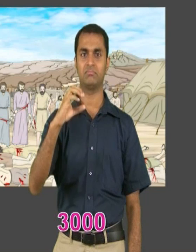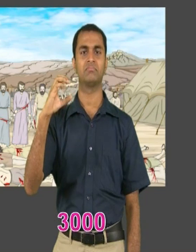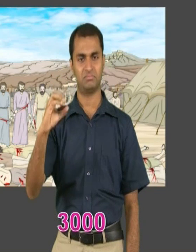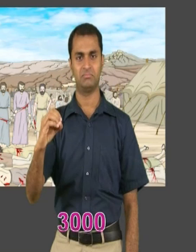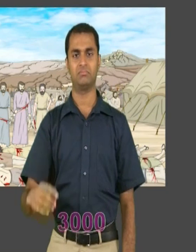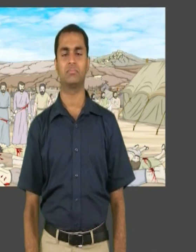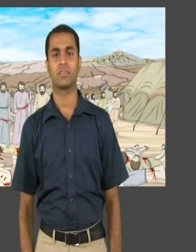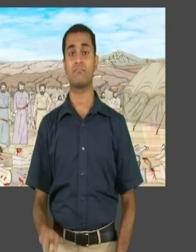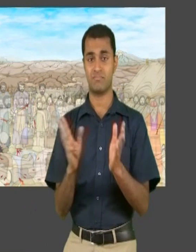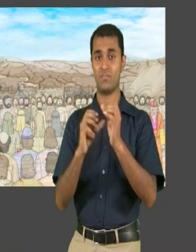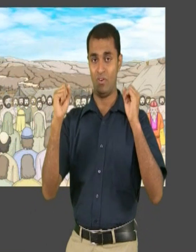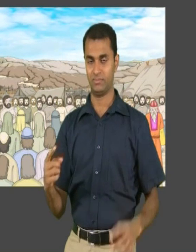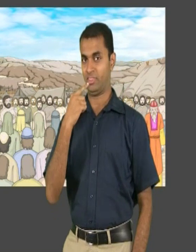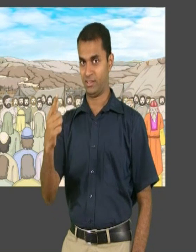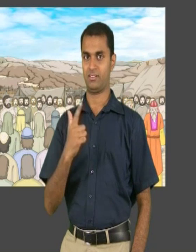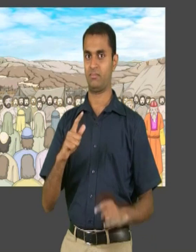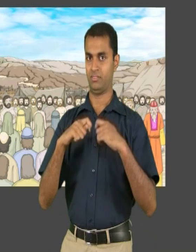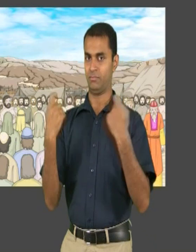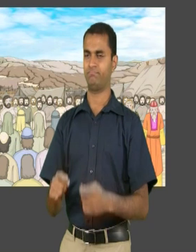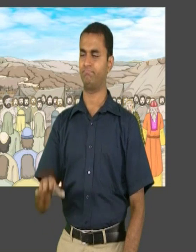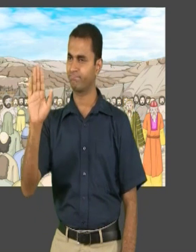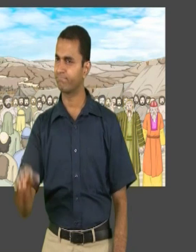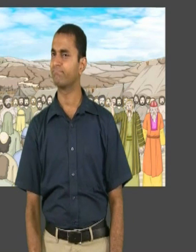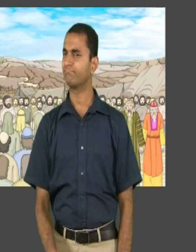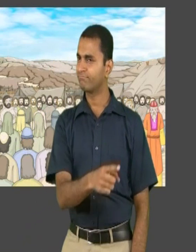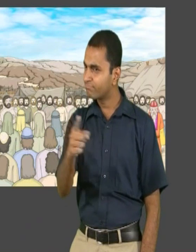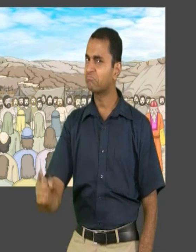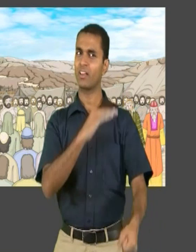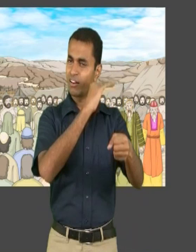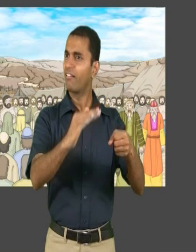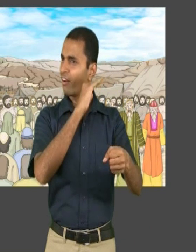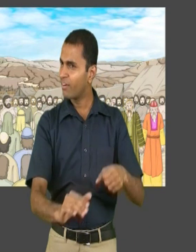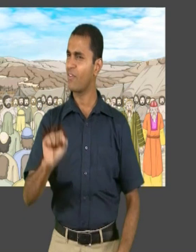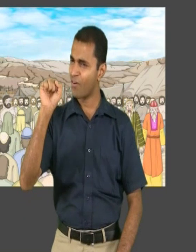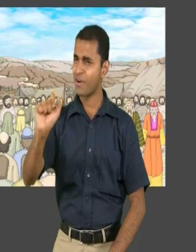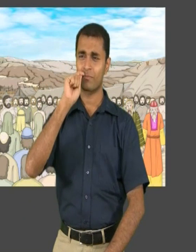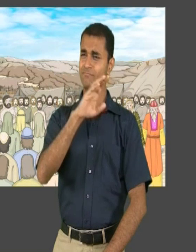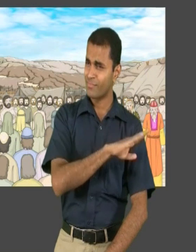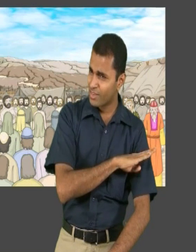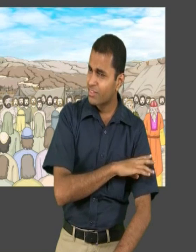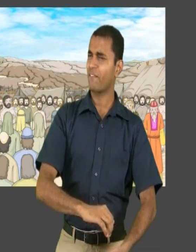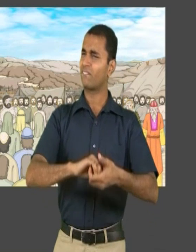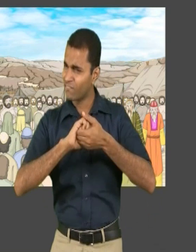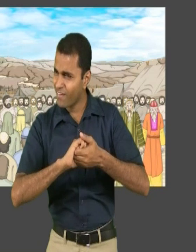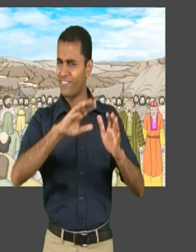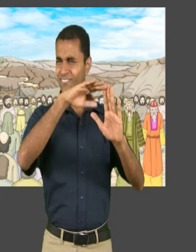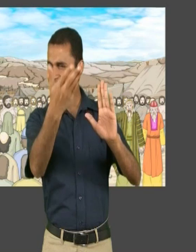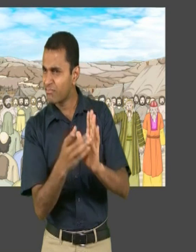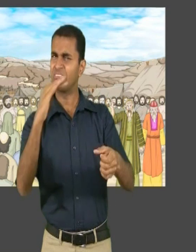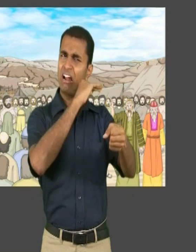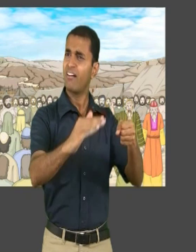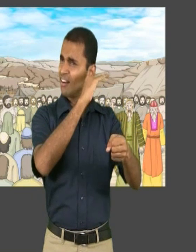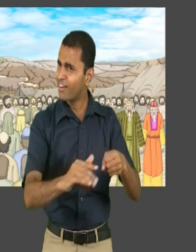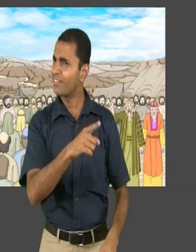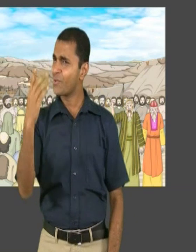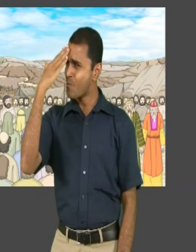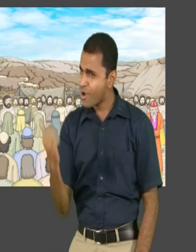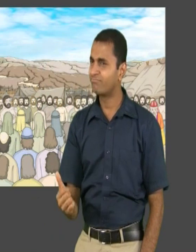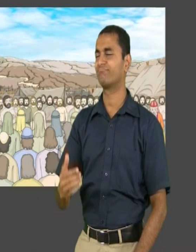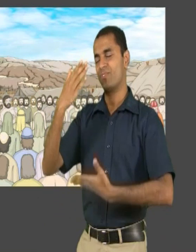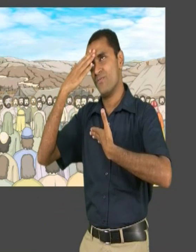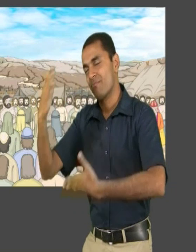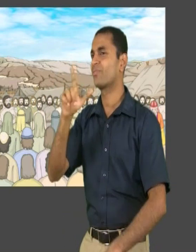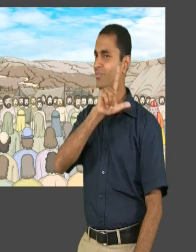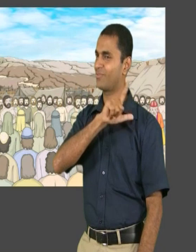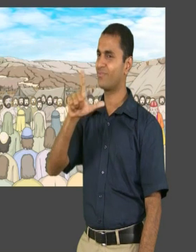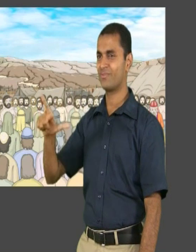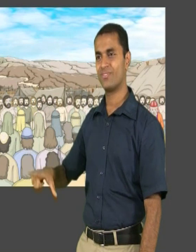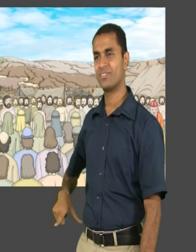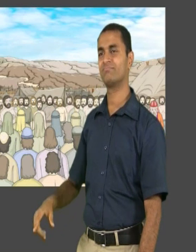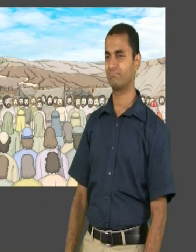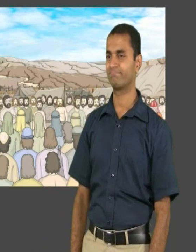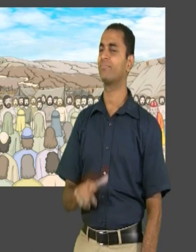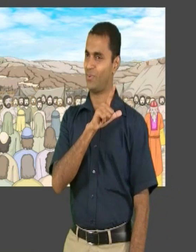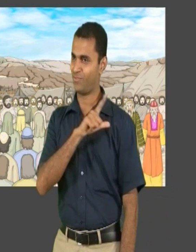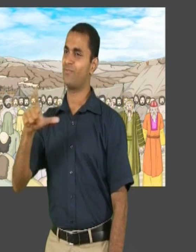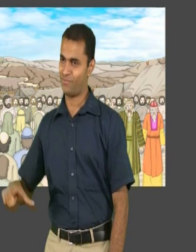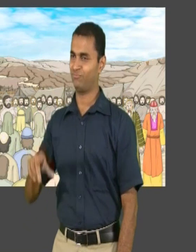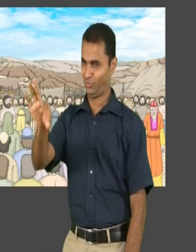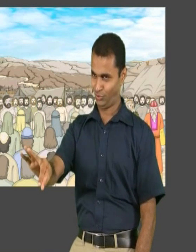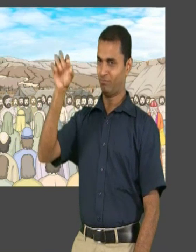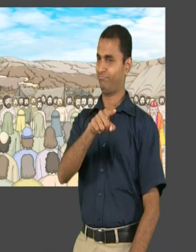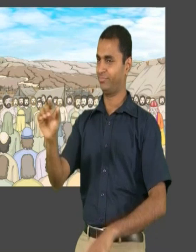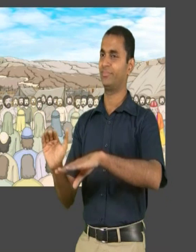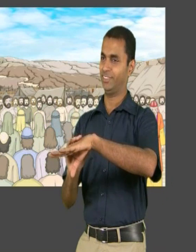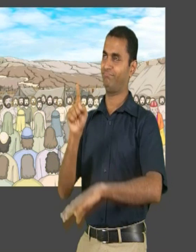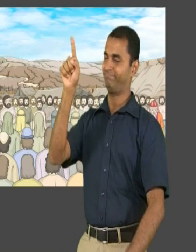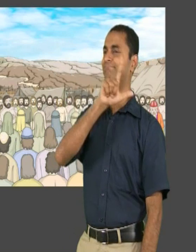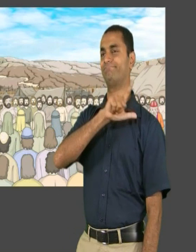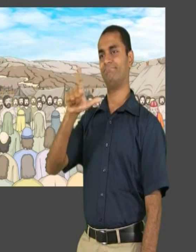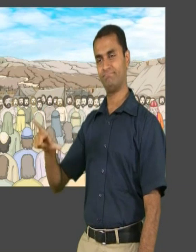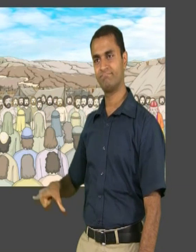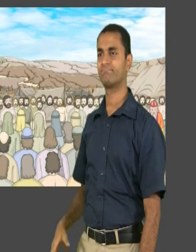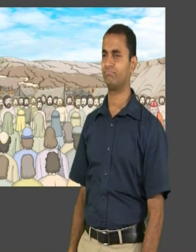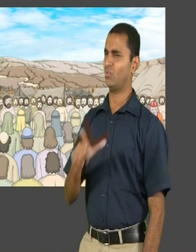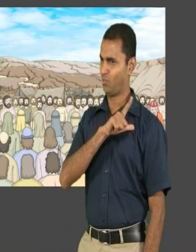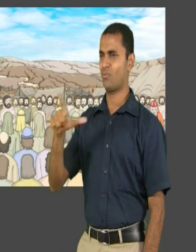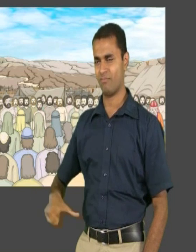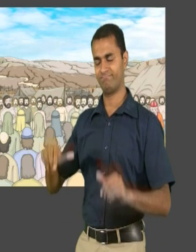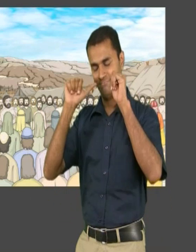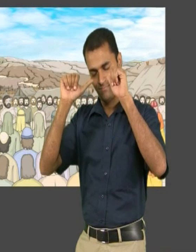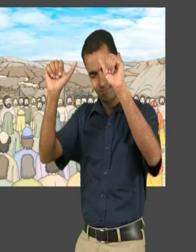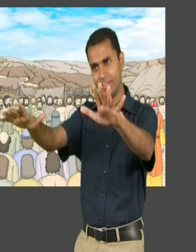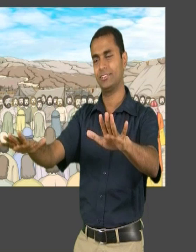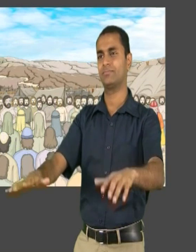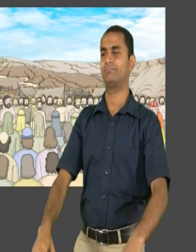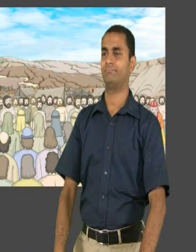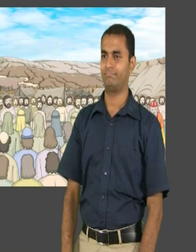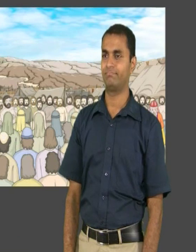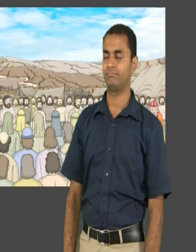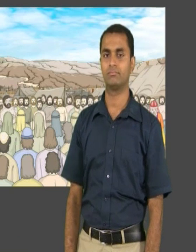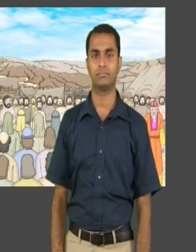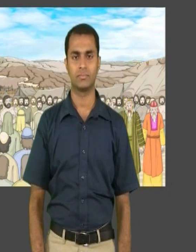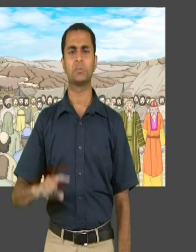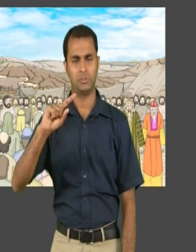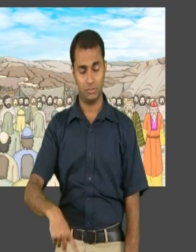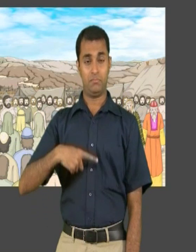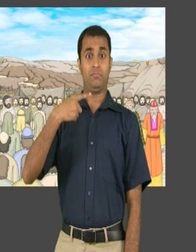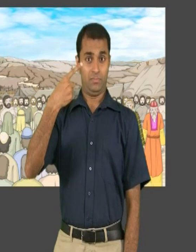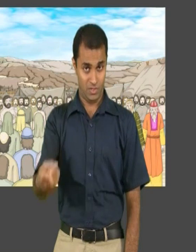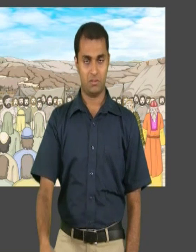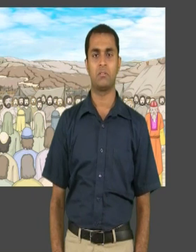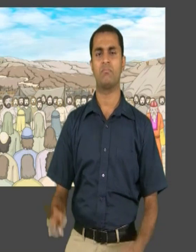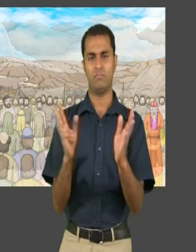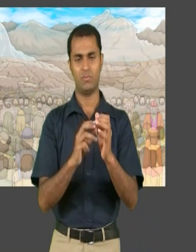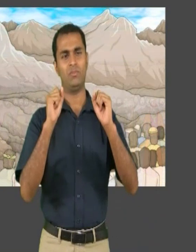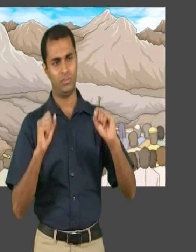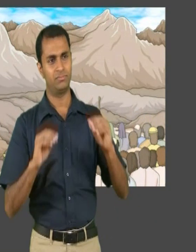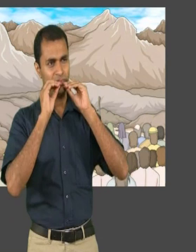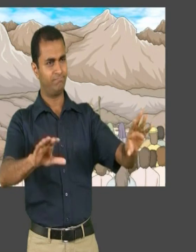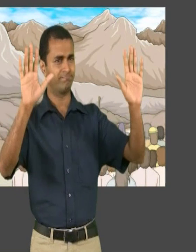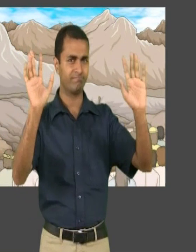Afterward, Moses said, “Today you have been ordained for service to the LORD, since each man went against his son and his brother; so the LORD has bestowed a blessing on you this day.”